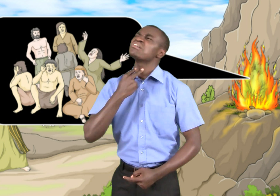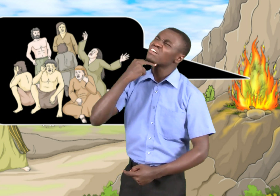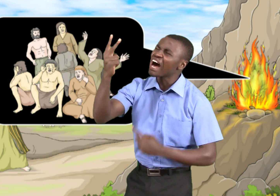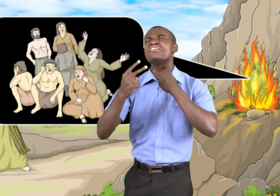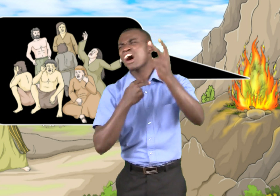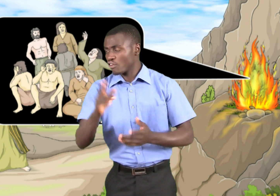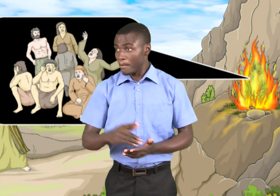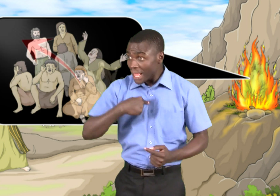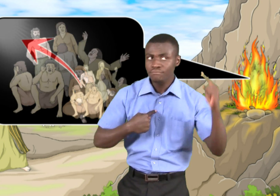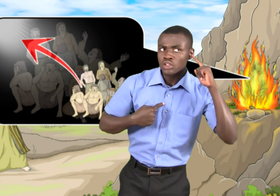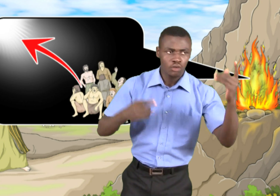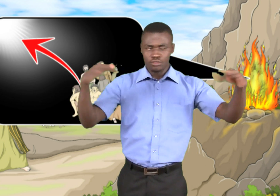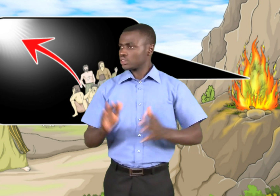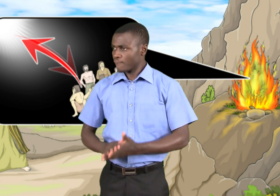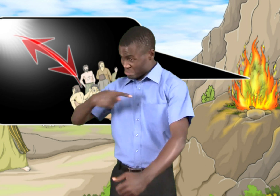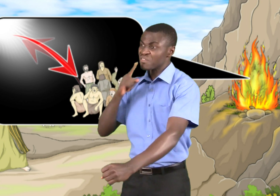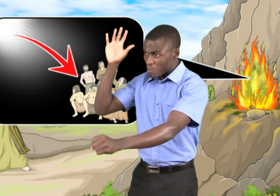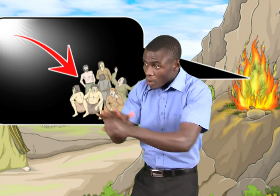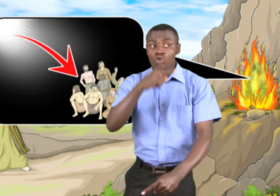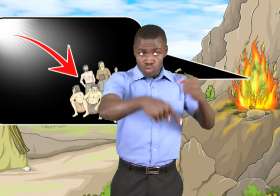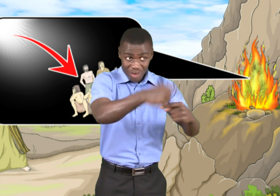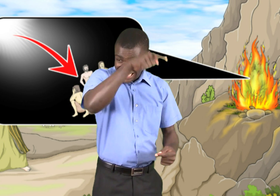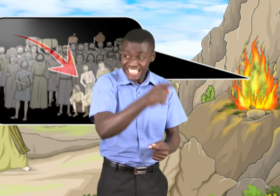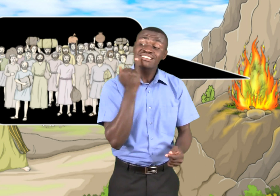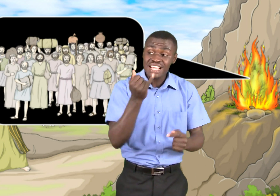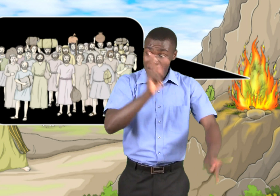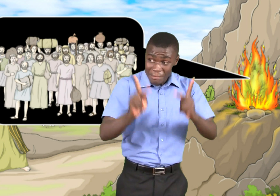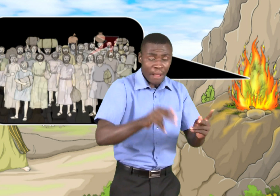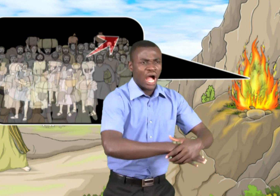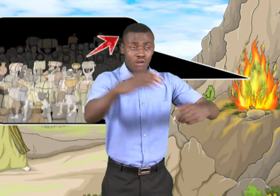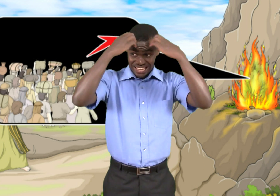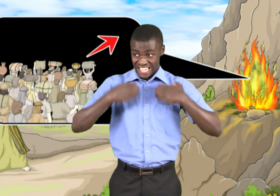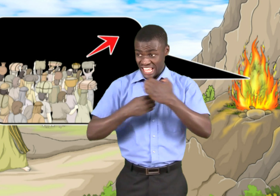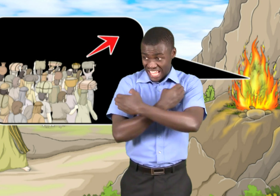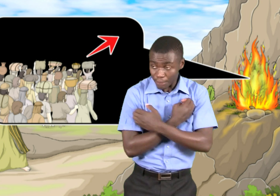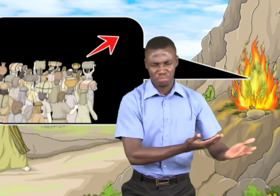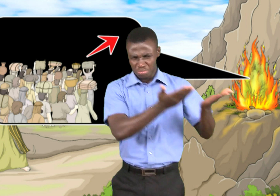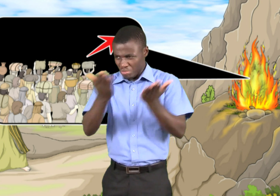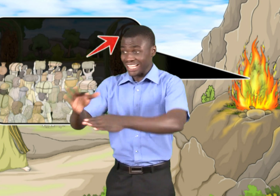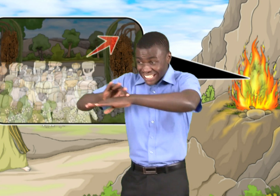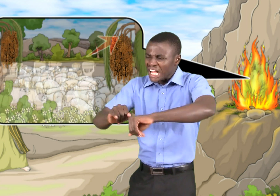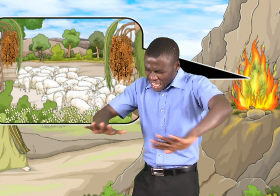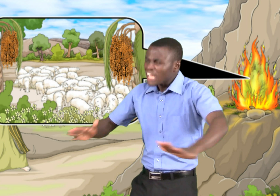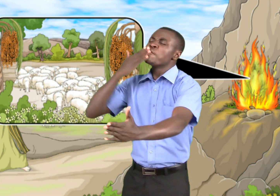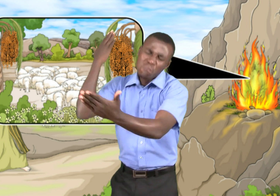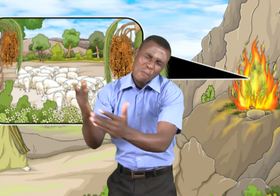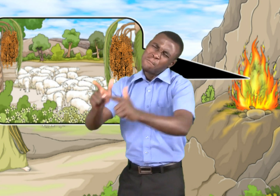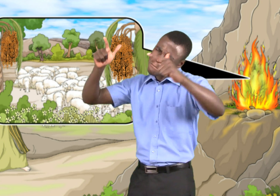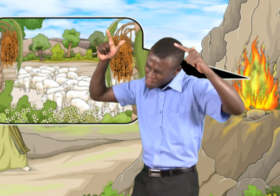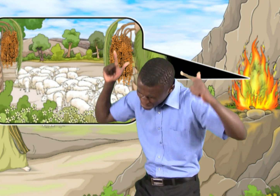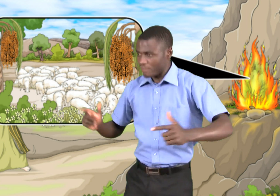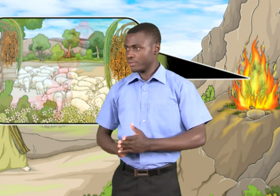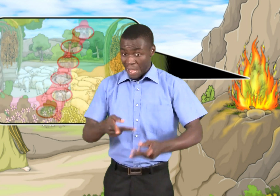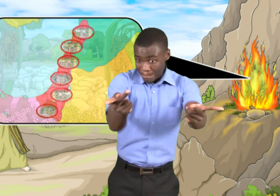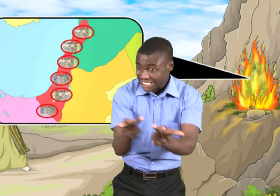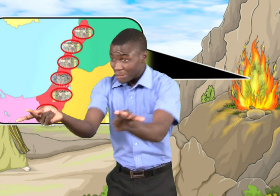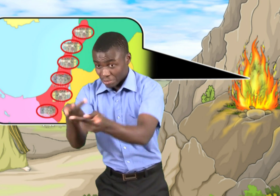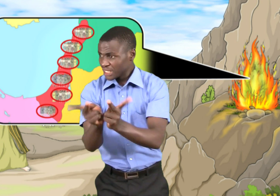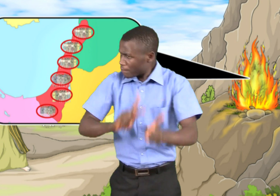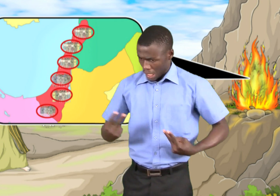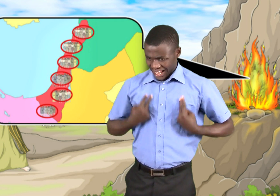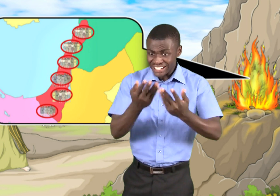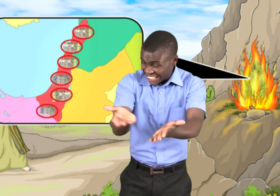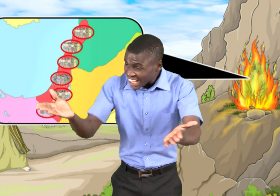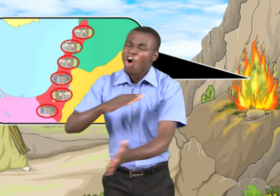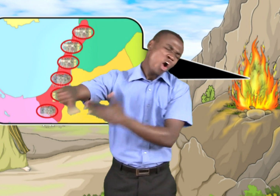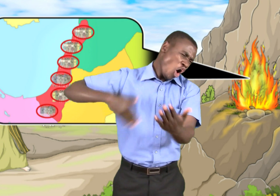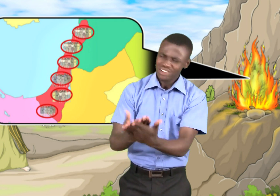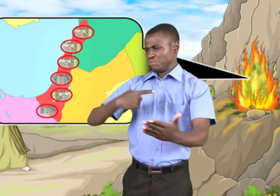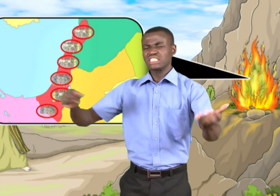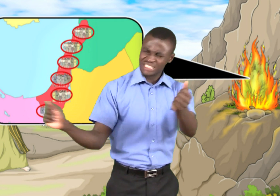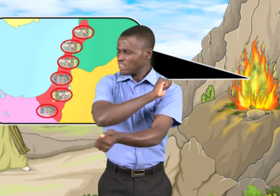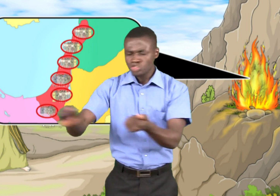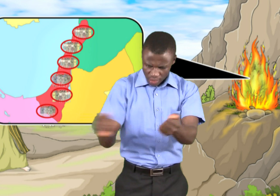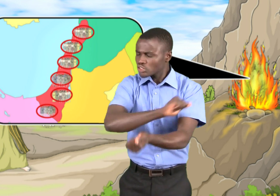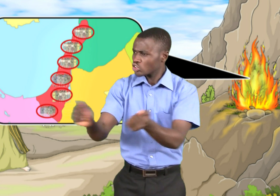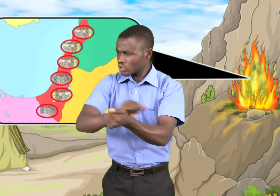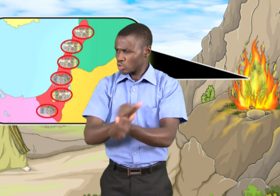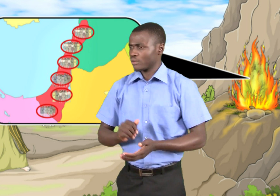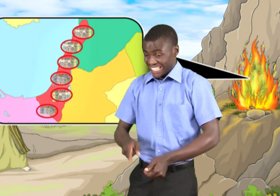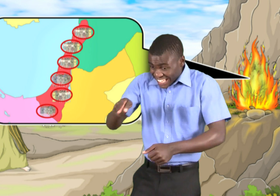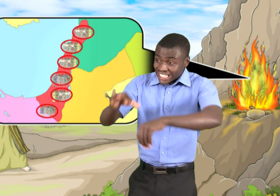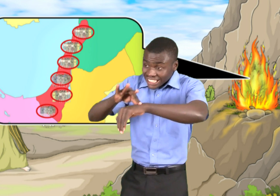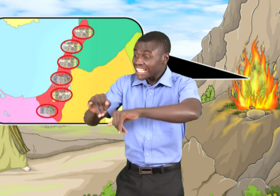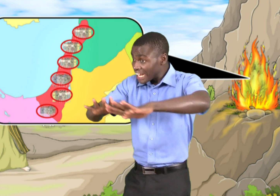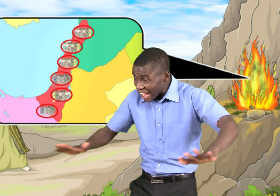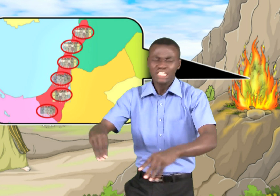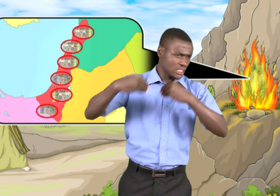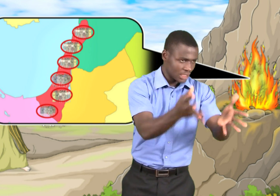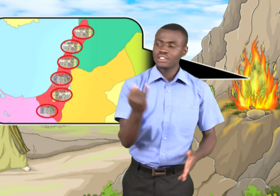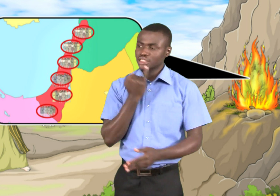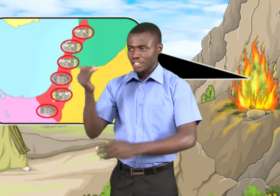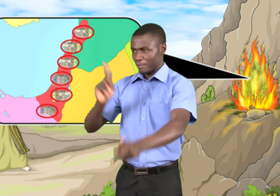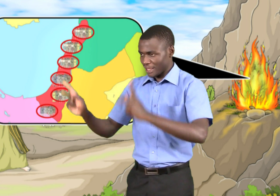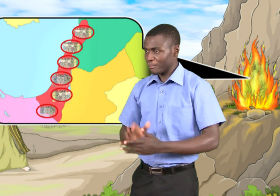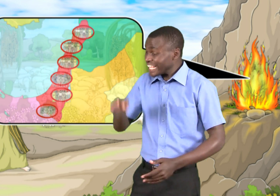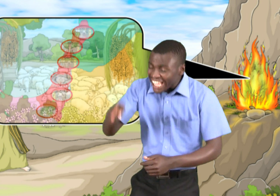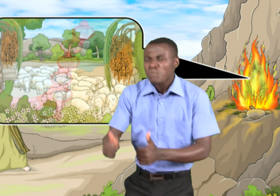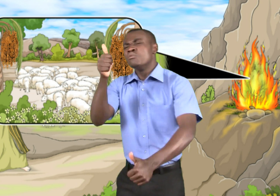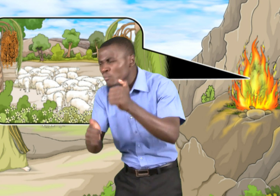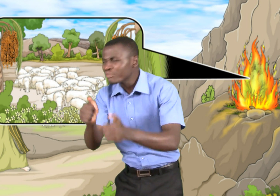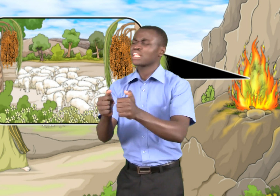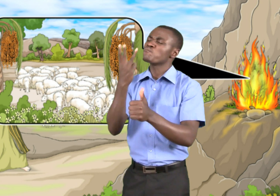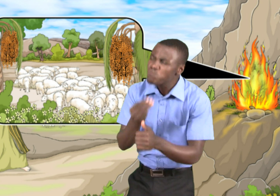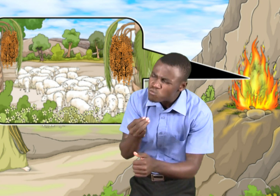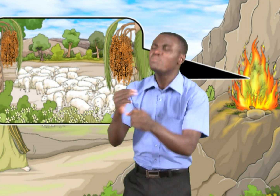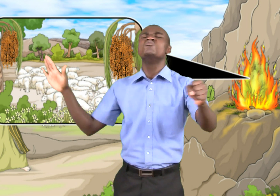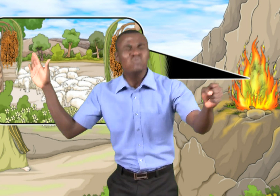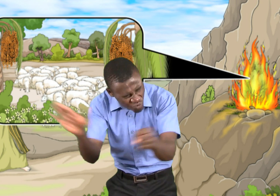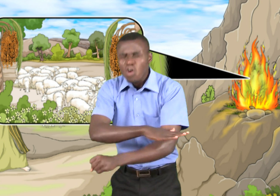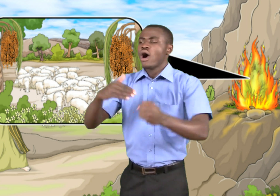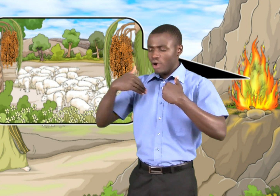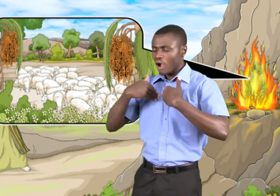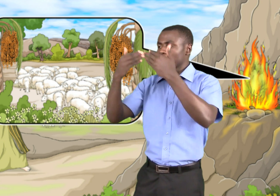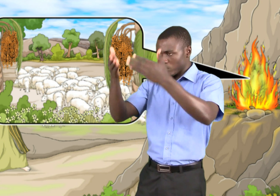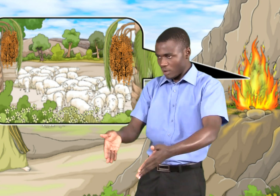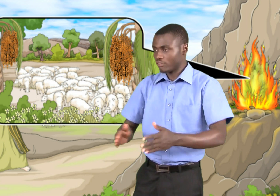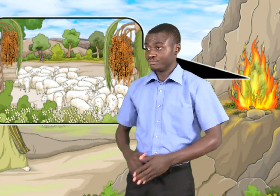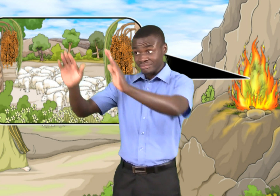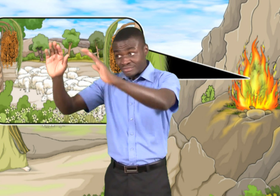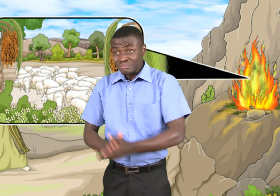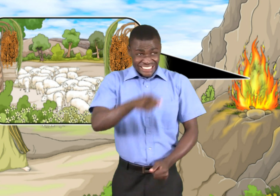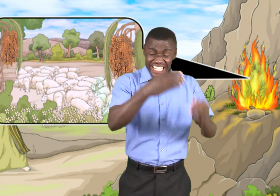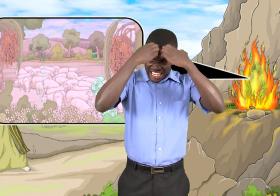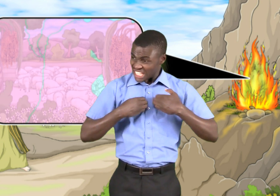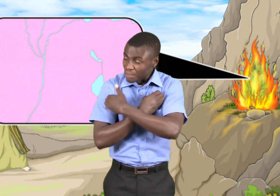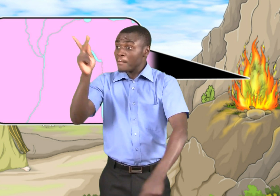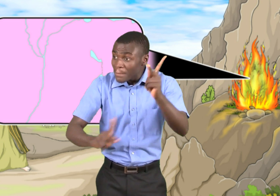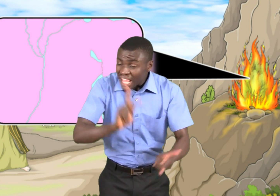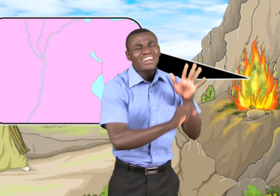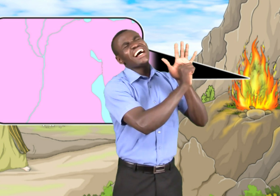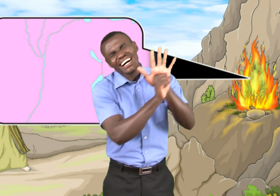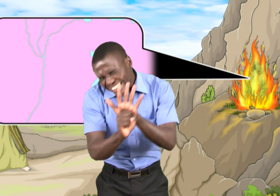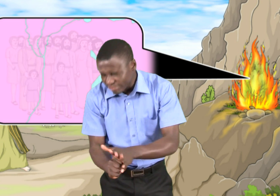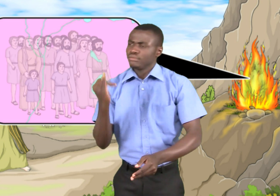I have come down to rescue them from the hand of the Egyptians and to bring them up out of that land to a good and spacious land, a land flowing with milk and honey—the home of the Canaanites, Hittites, Amorites, Perizzites, Hivites, and Jebusites.